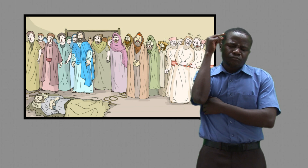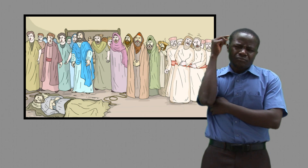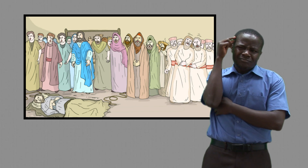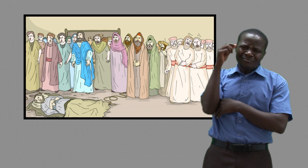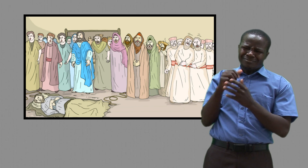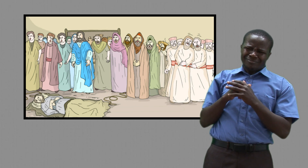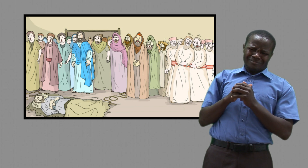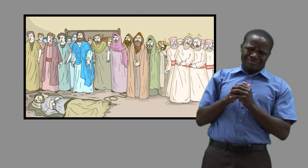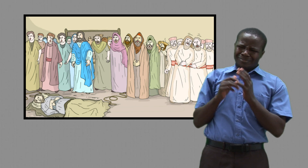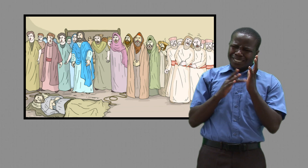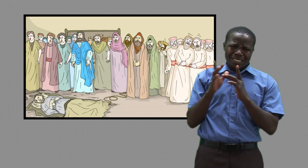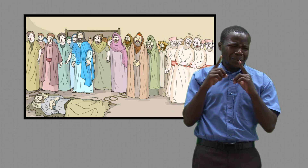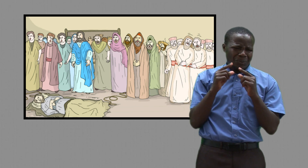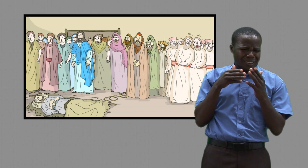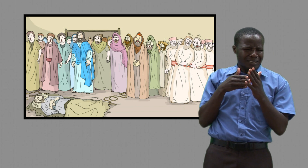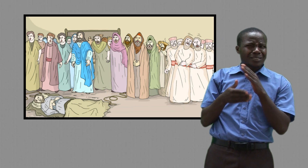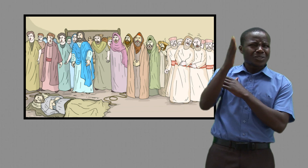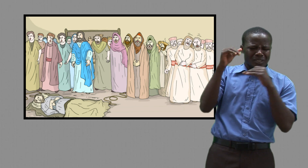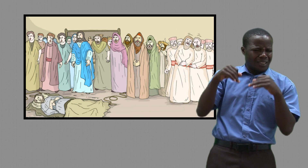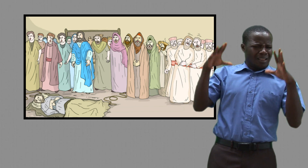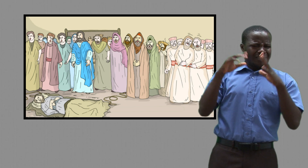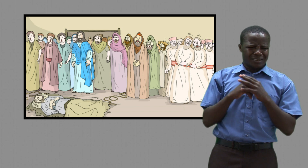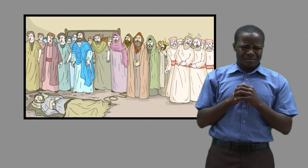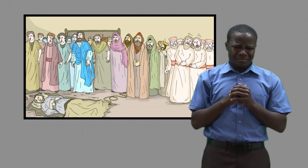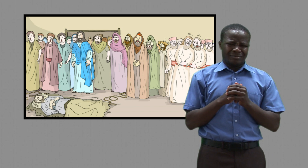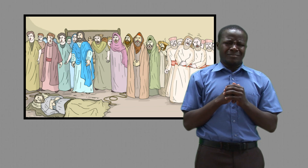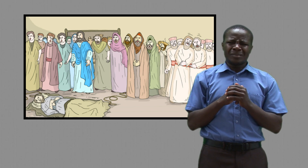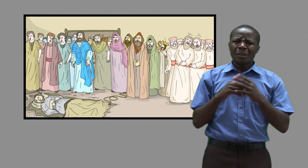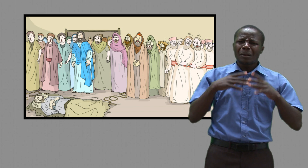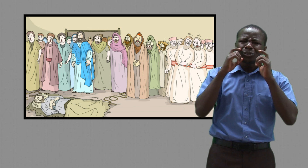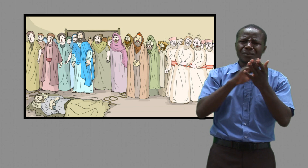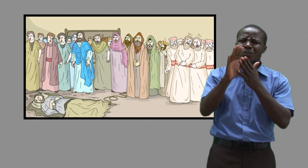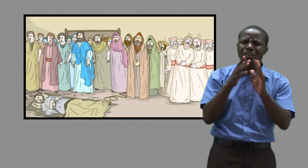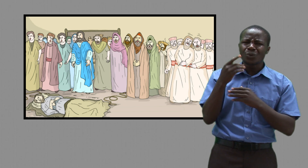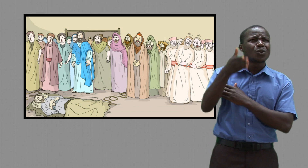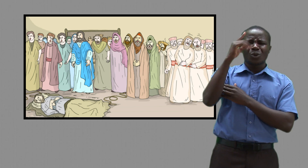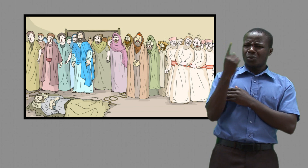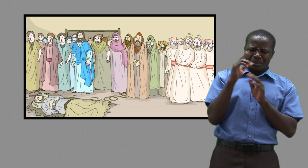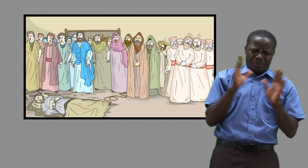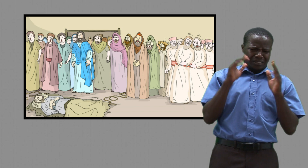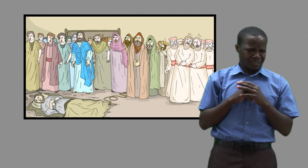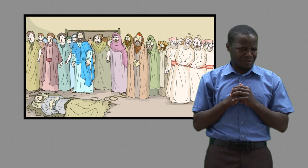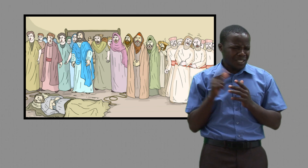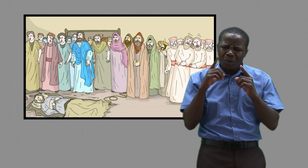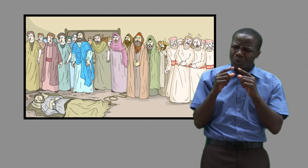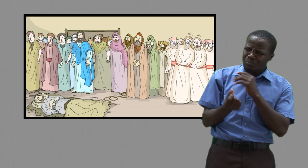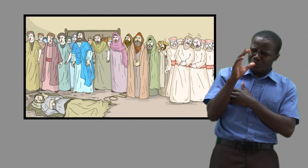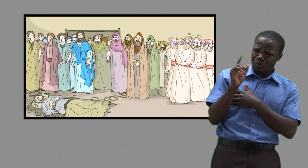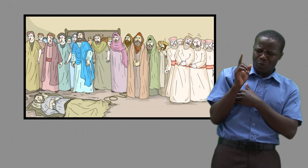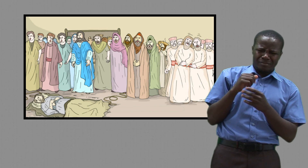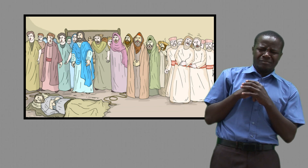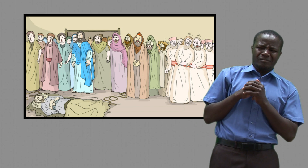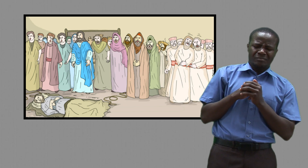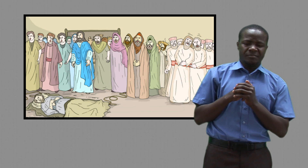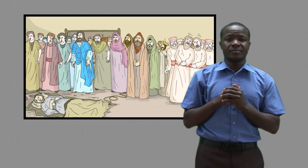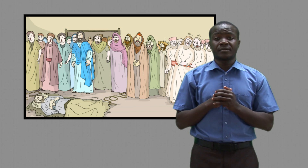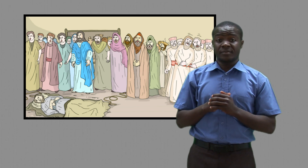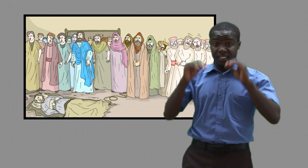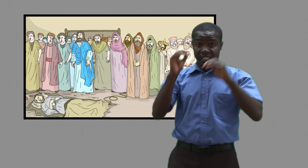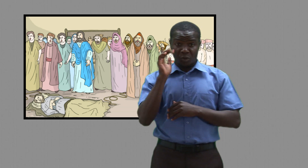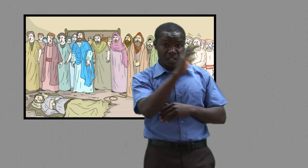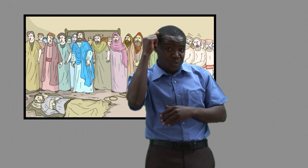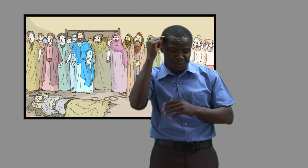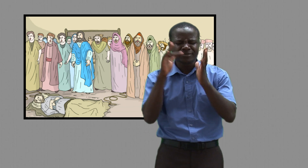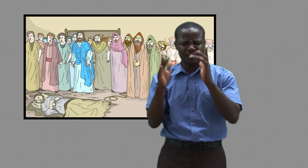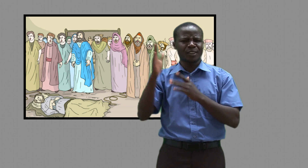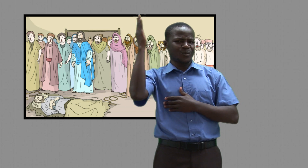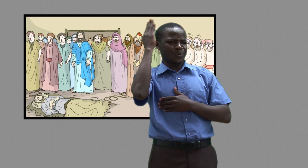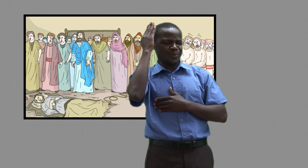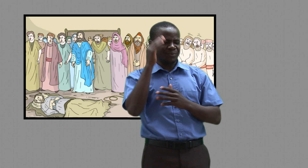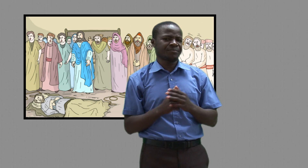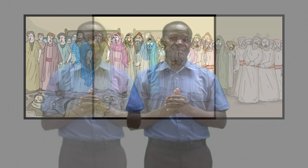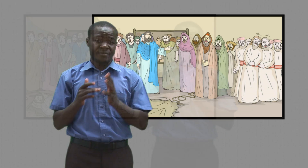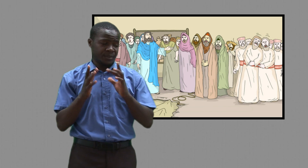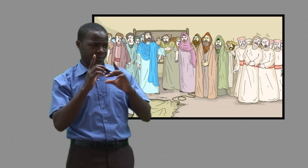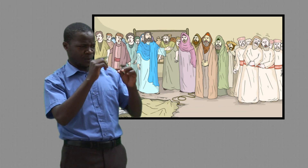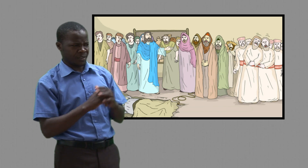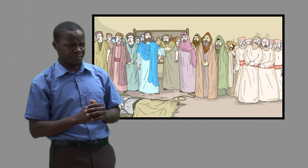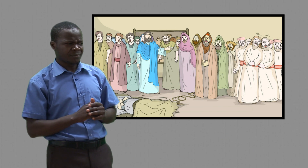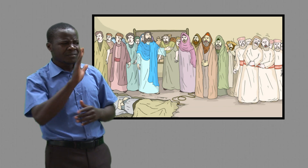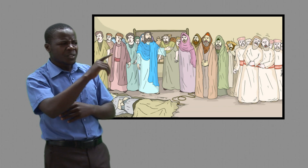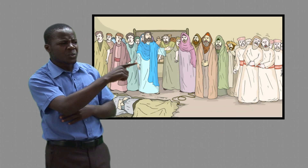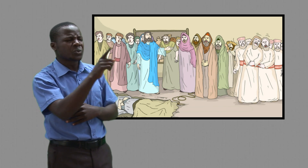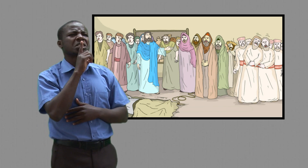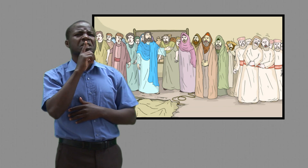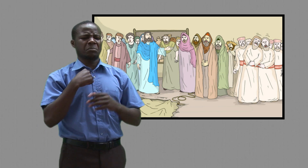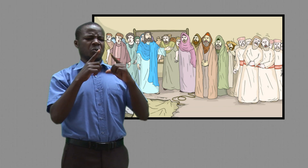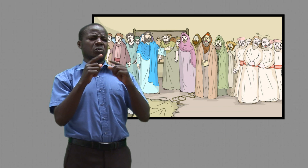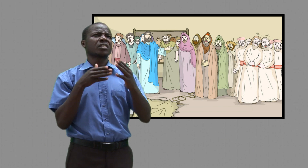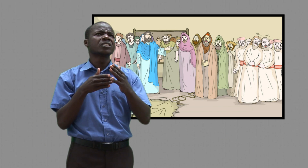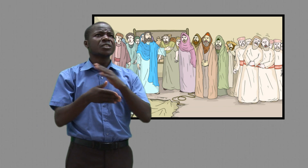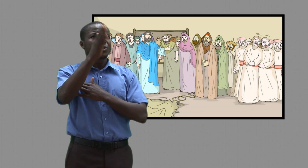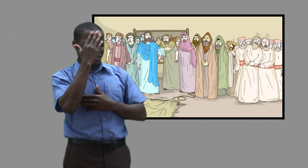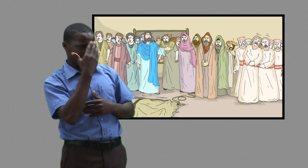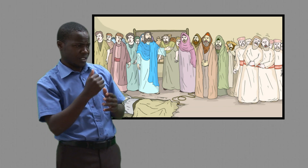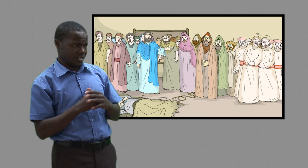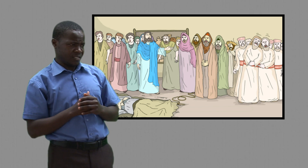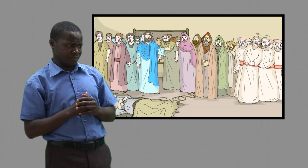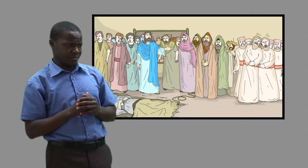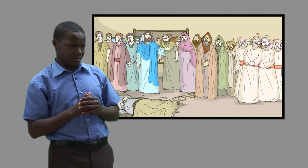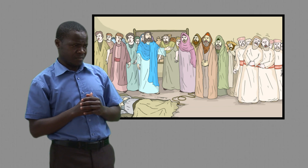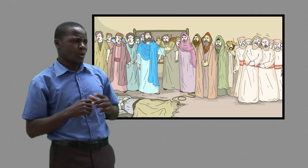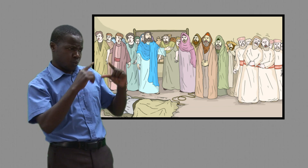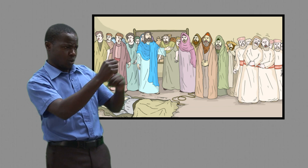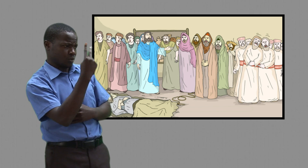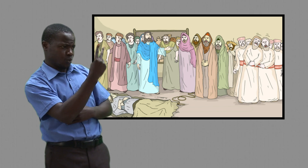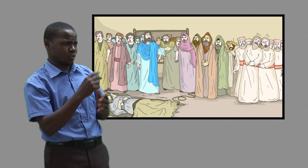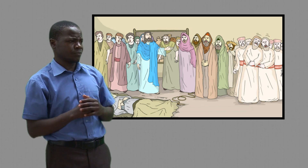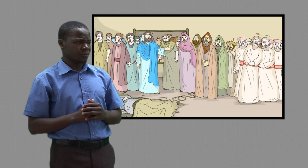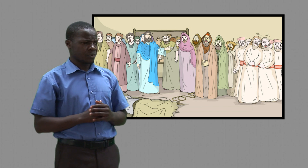He is blaspheming! Who can forgive sins but God alone?” At once Jesus knew in His spirit that they were thinking this way within themselves. “Why are you thinking these things in your hearts?”